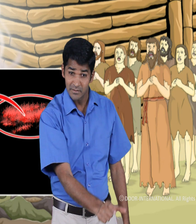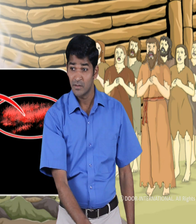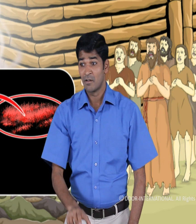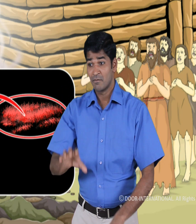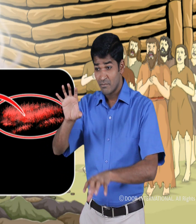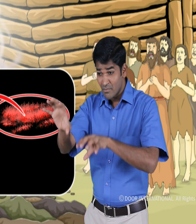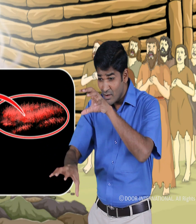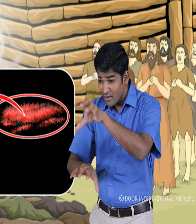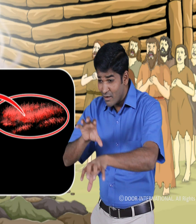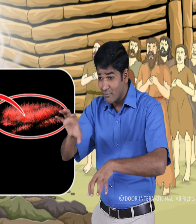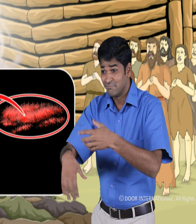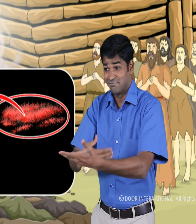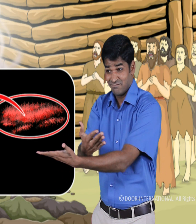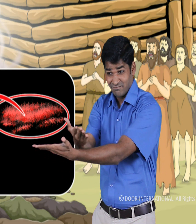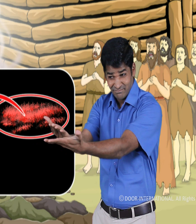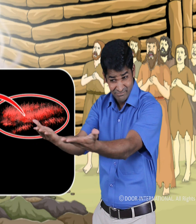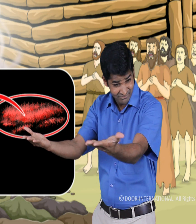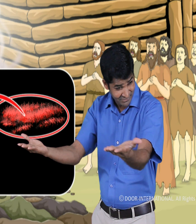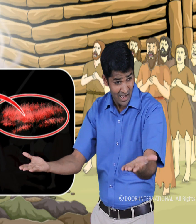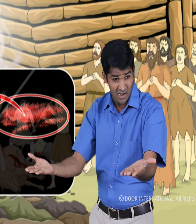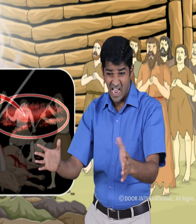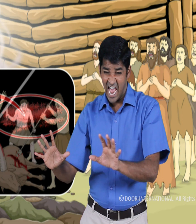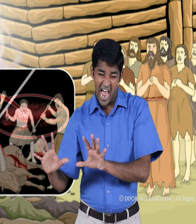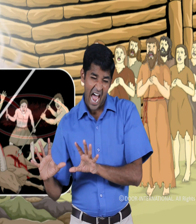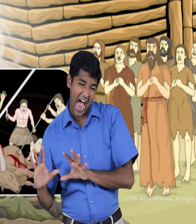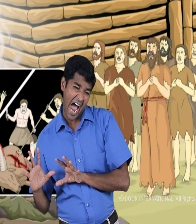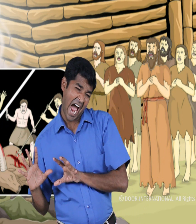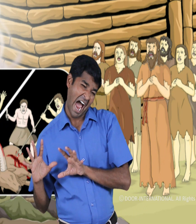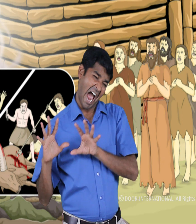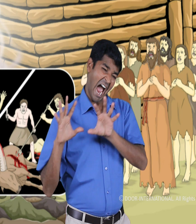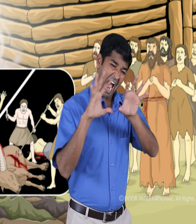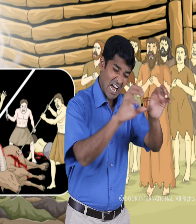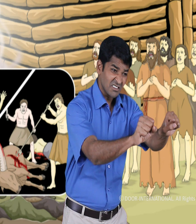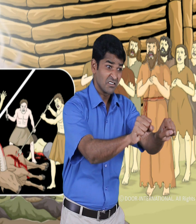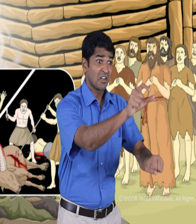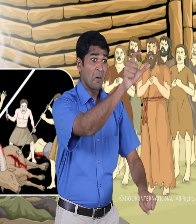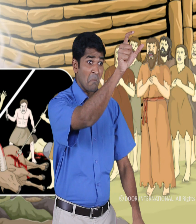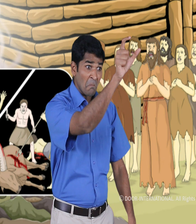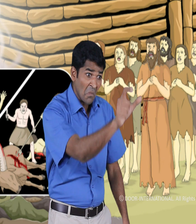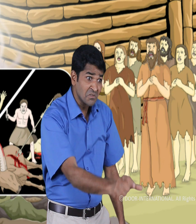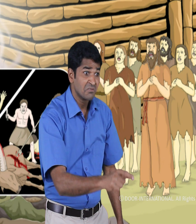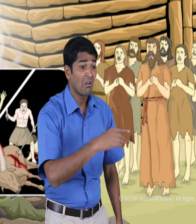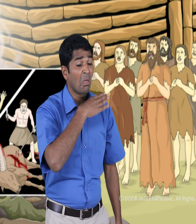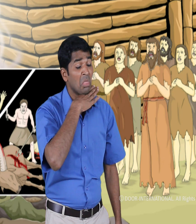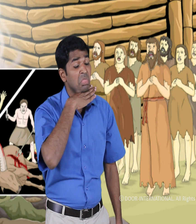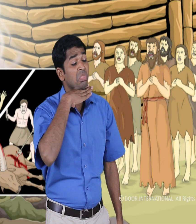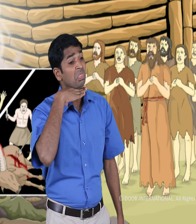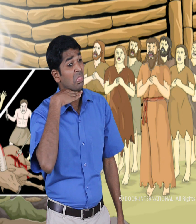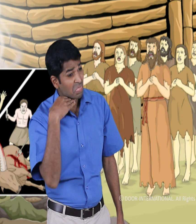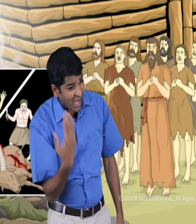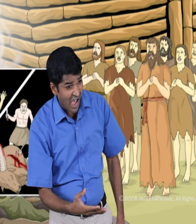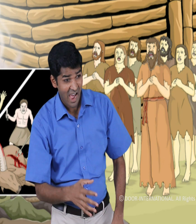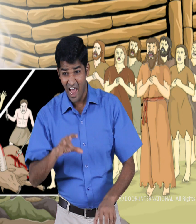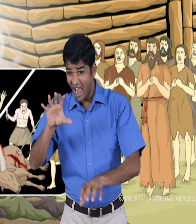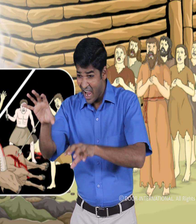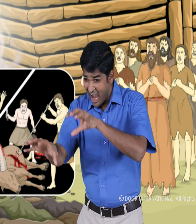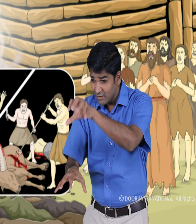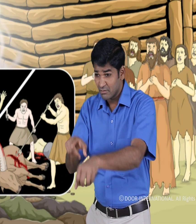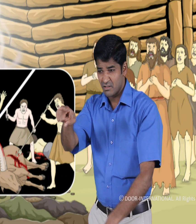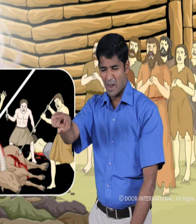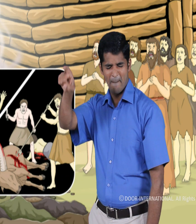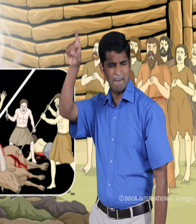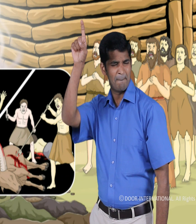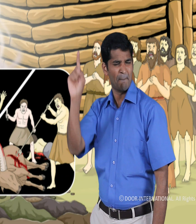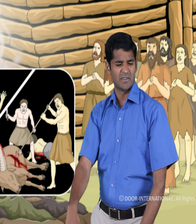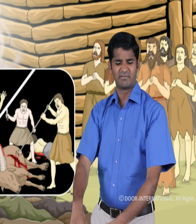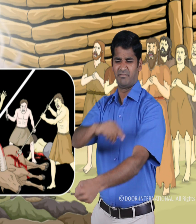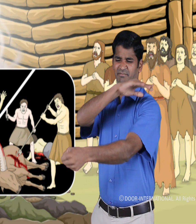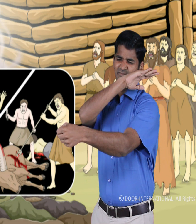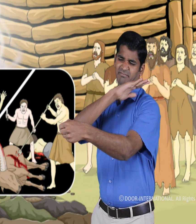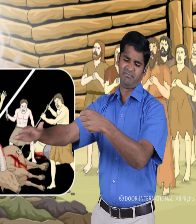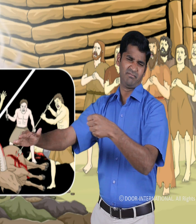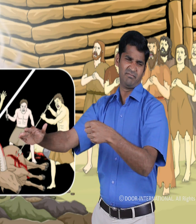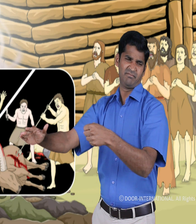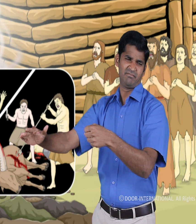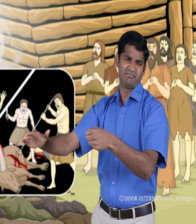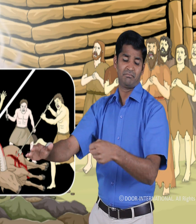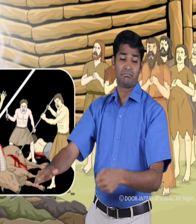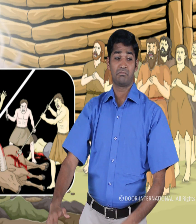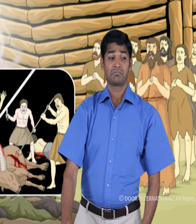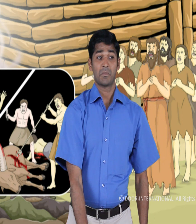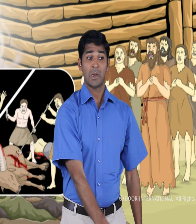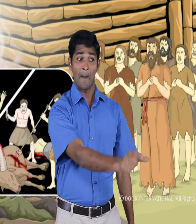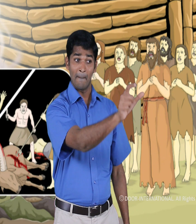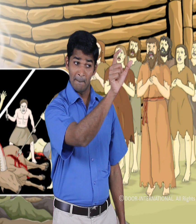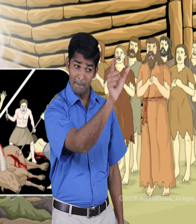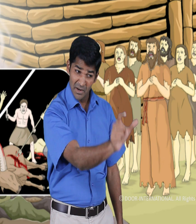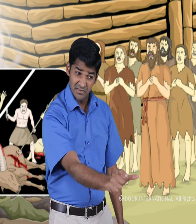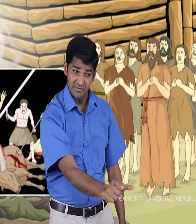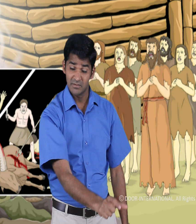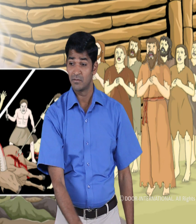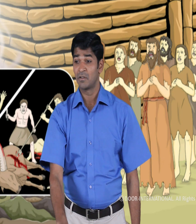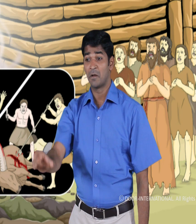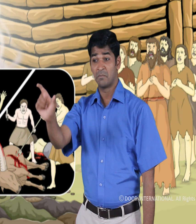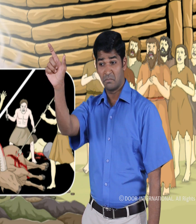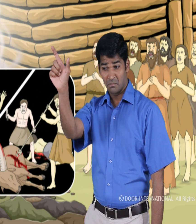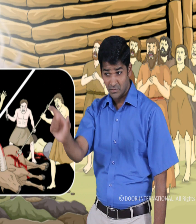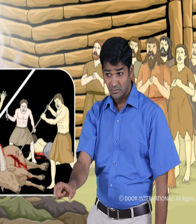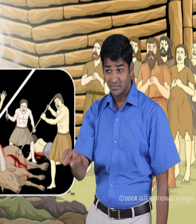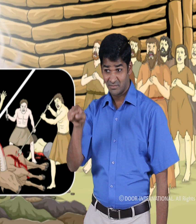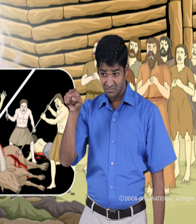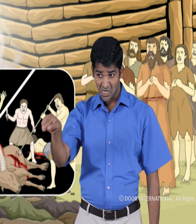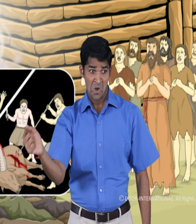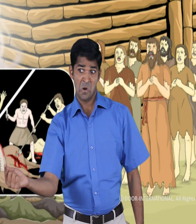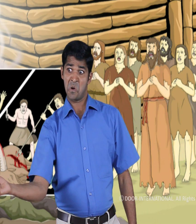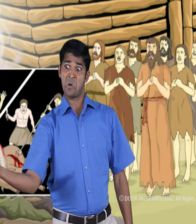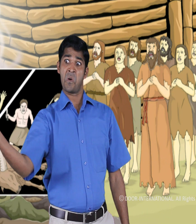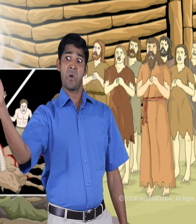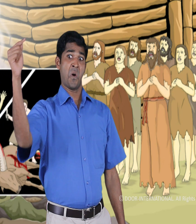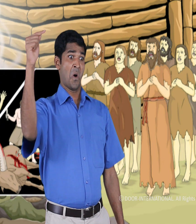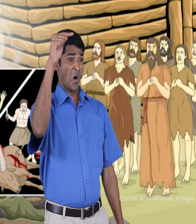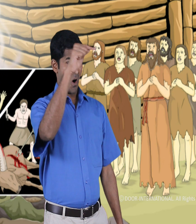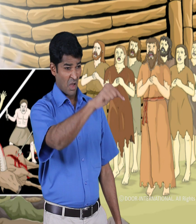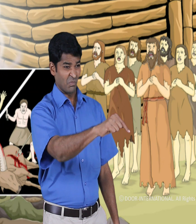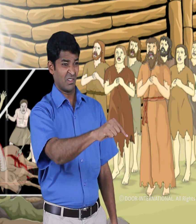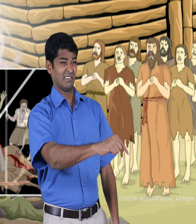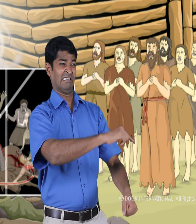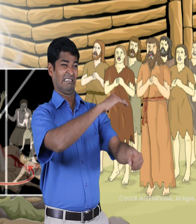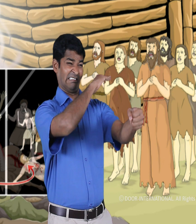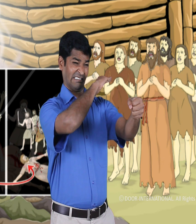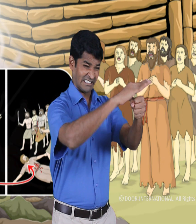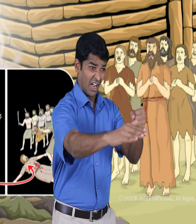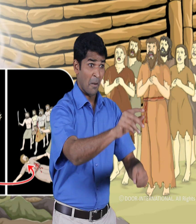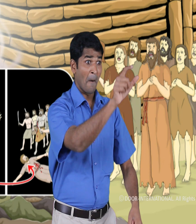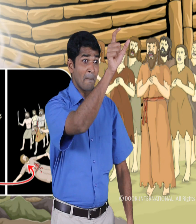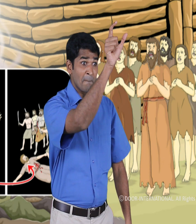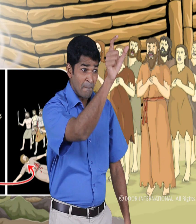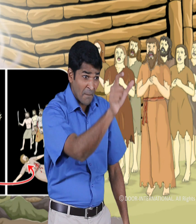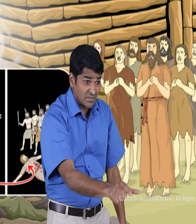And surely I will require the life of any man or beast by whose hand your lifeblood is shed.